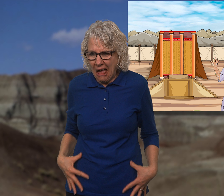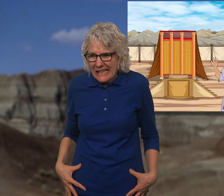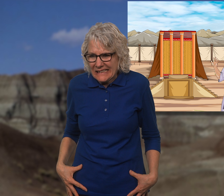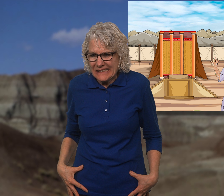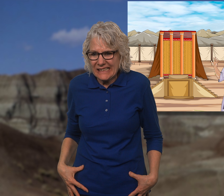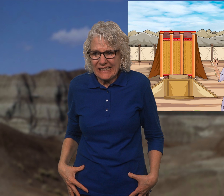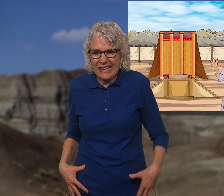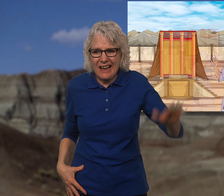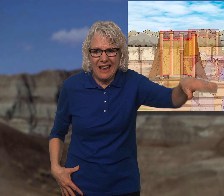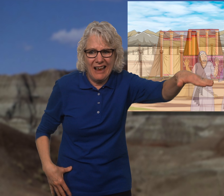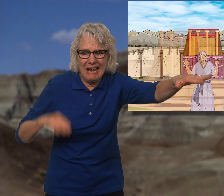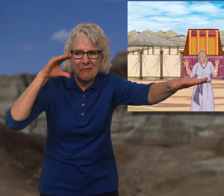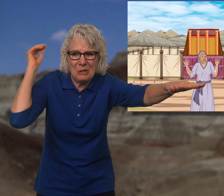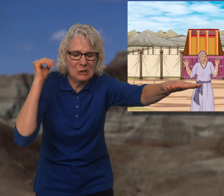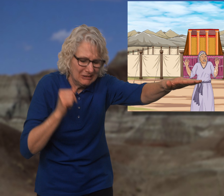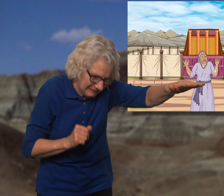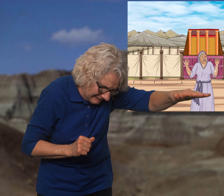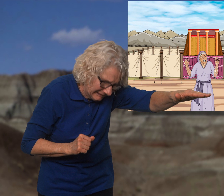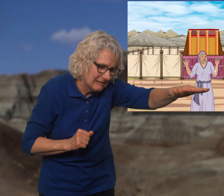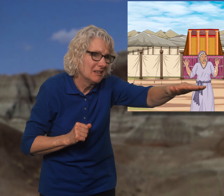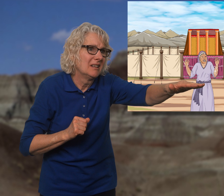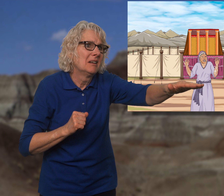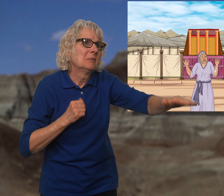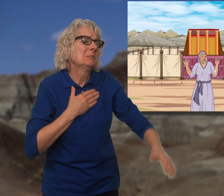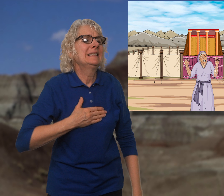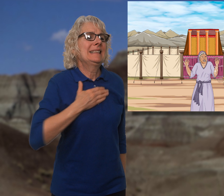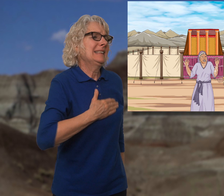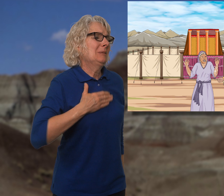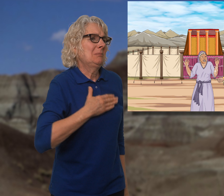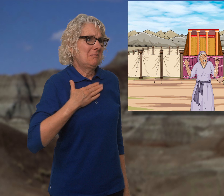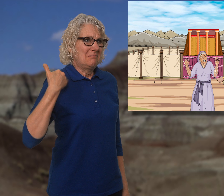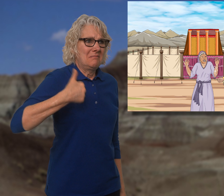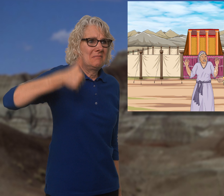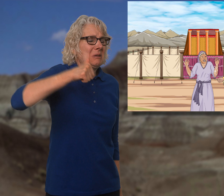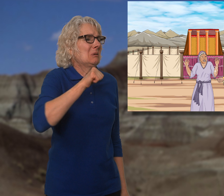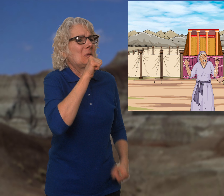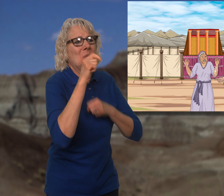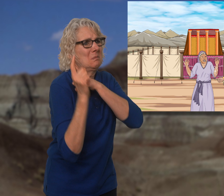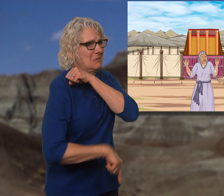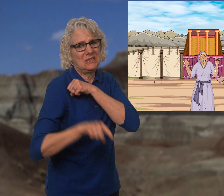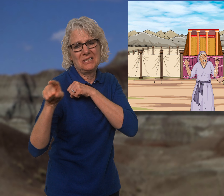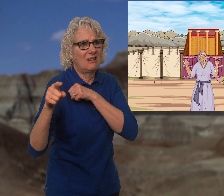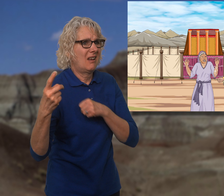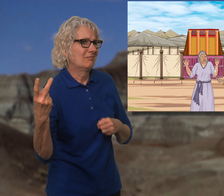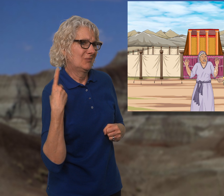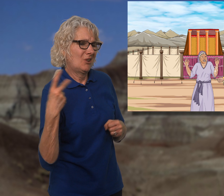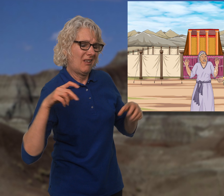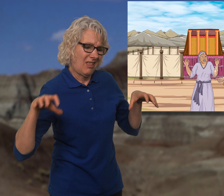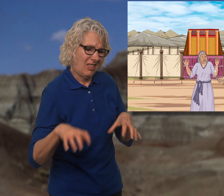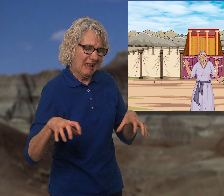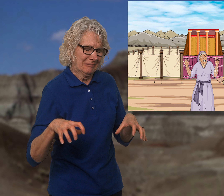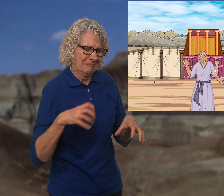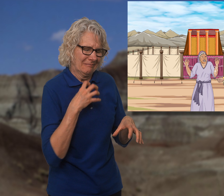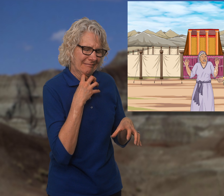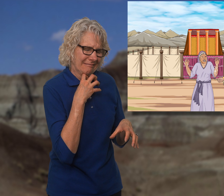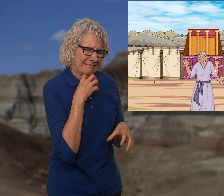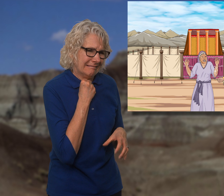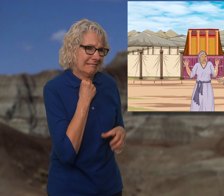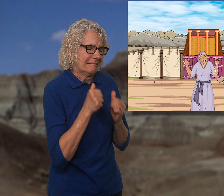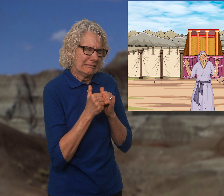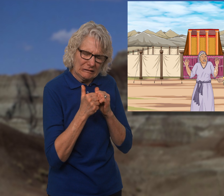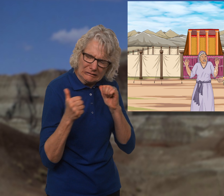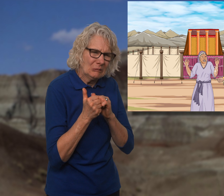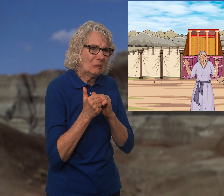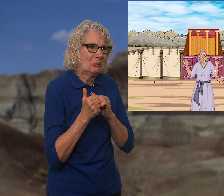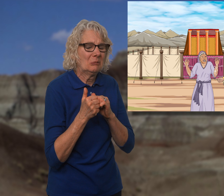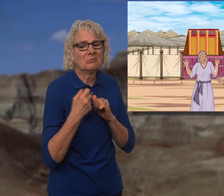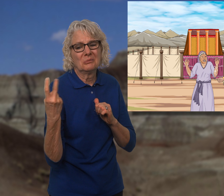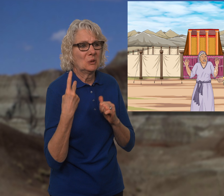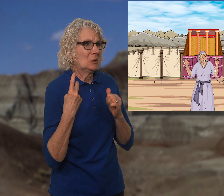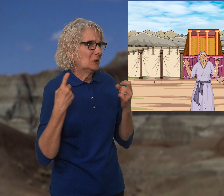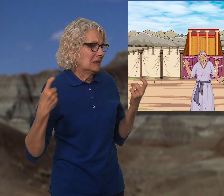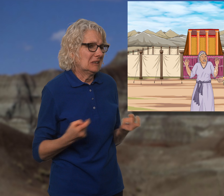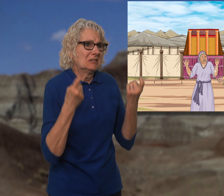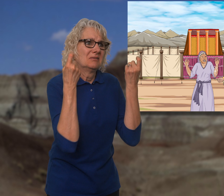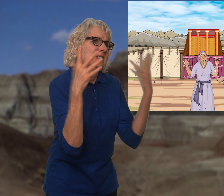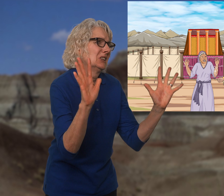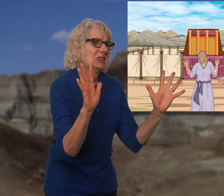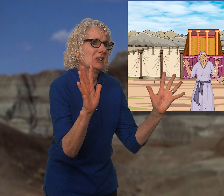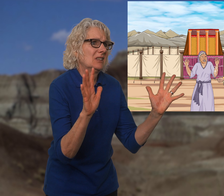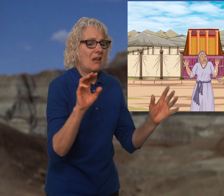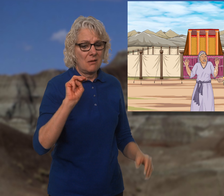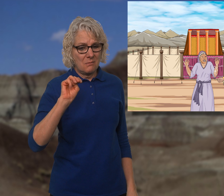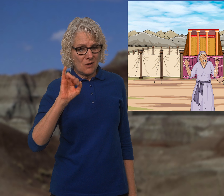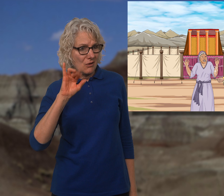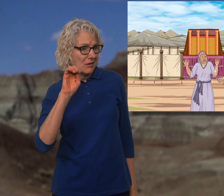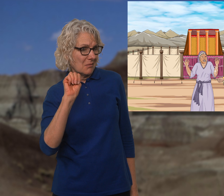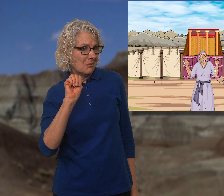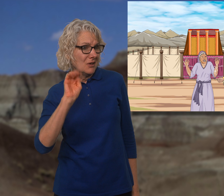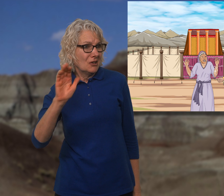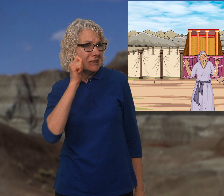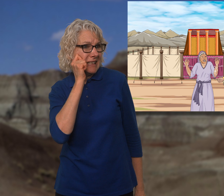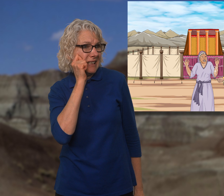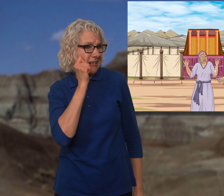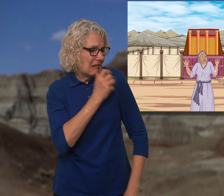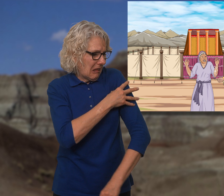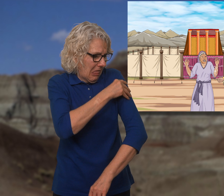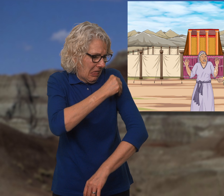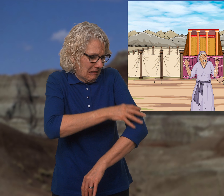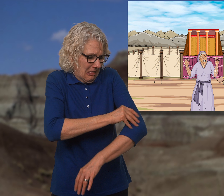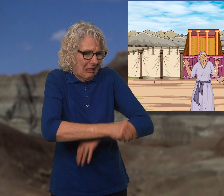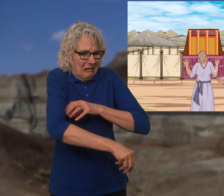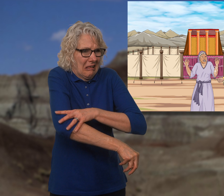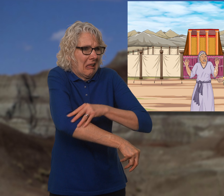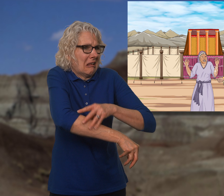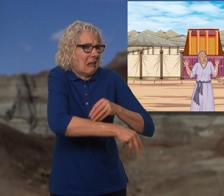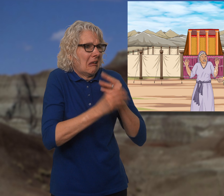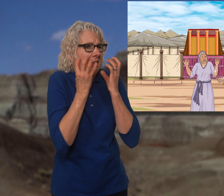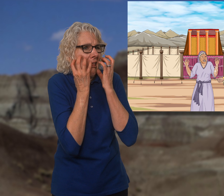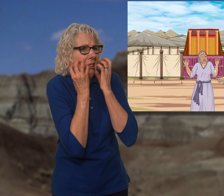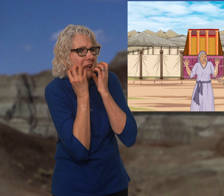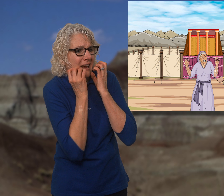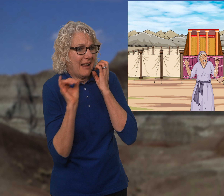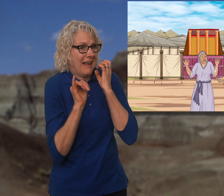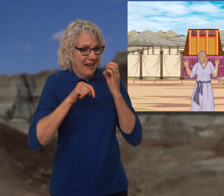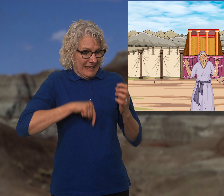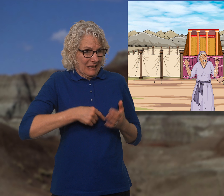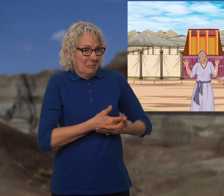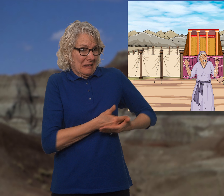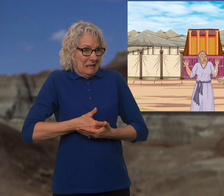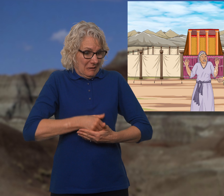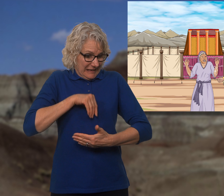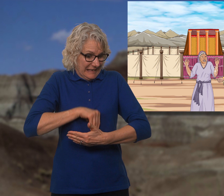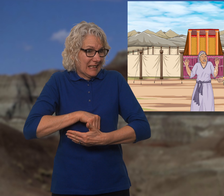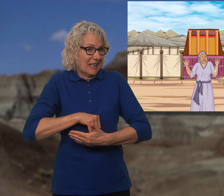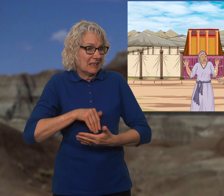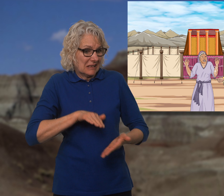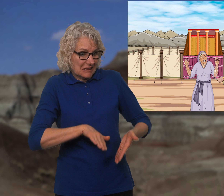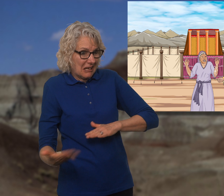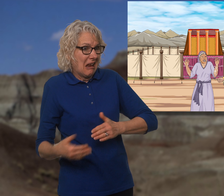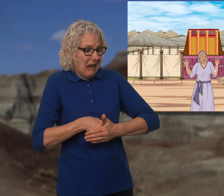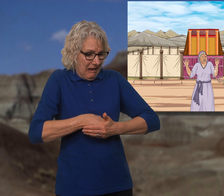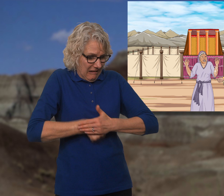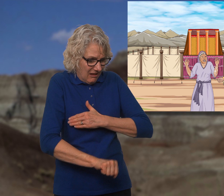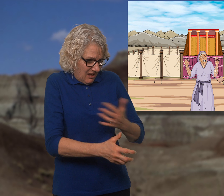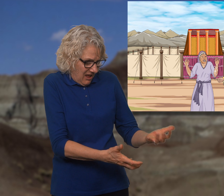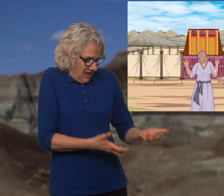Aaron turned toward her, saw that she was leprous, and said to Moses, “My lord, please do not hold against us this sin we have so foolishly committed.